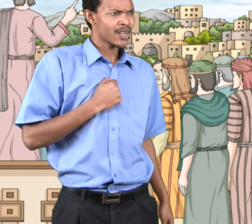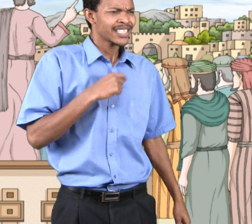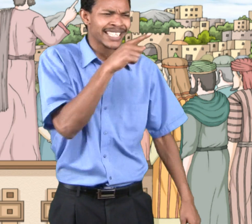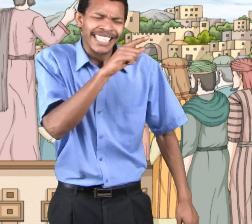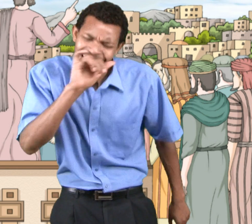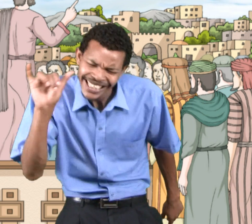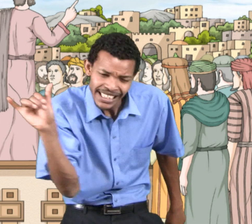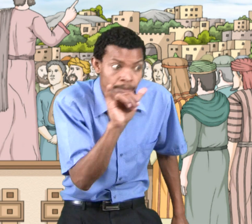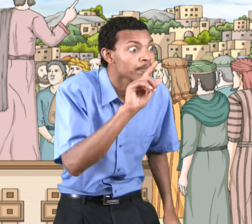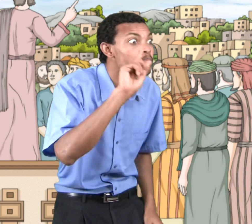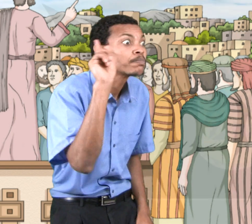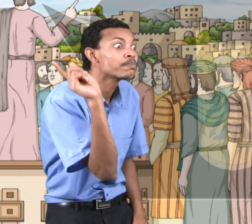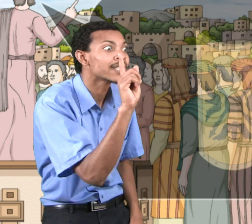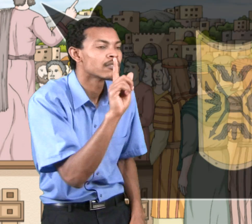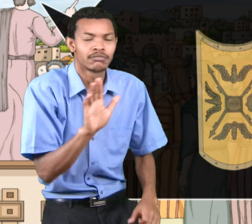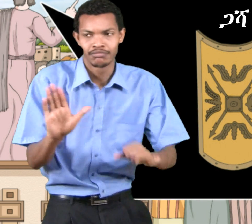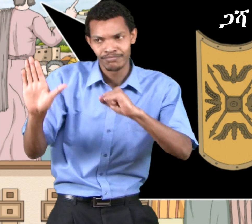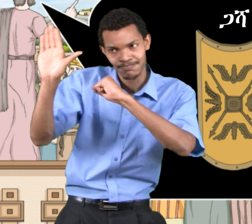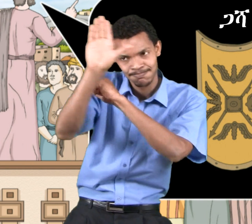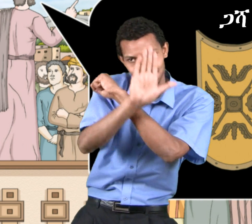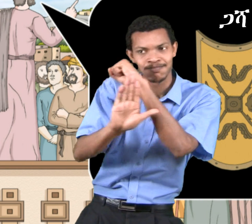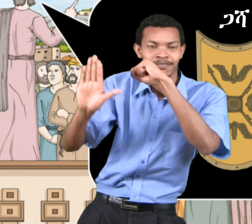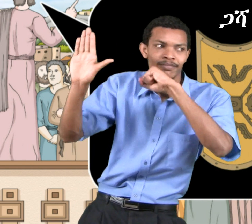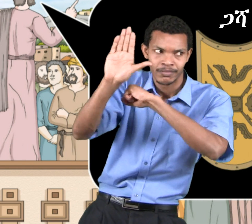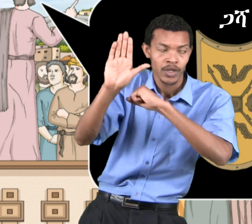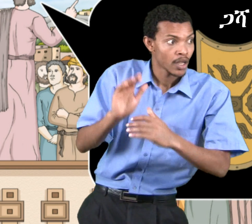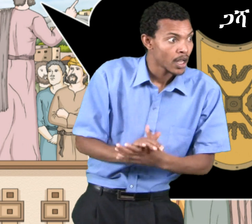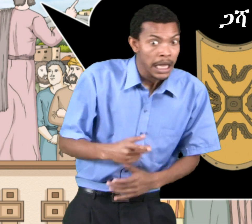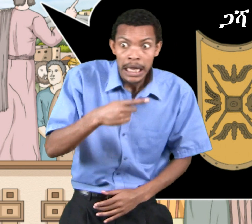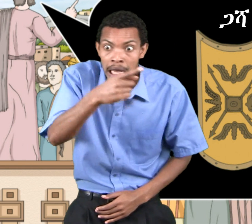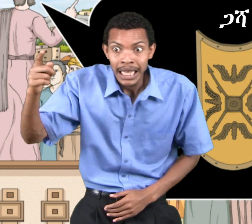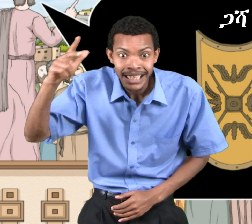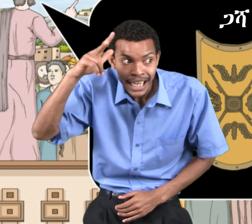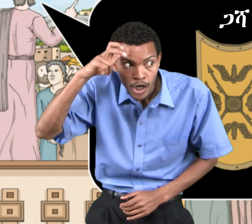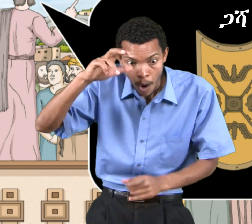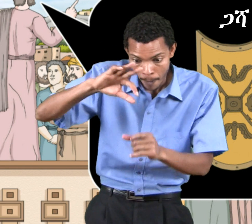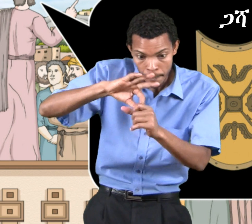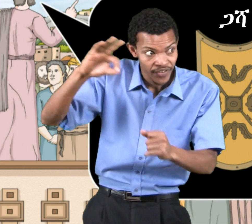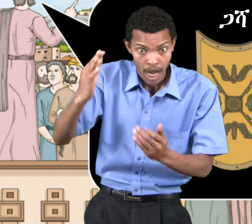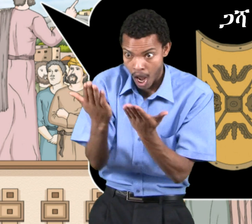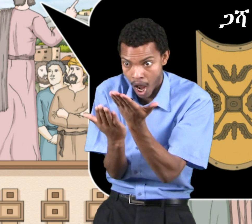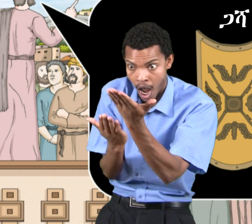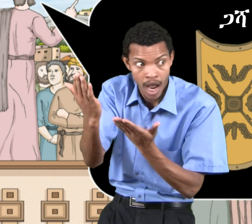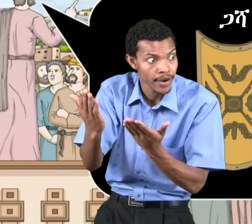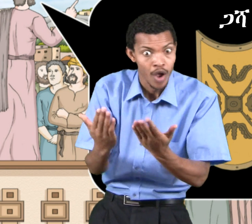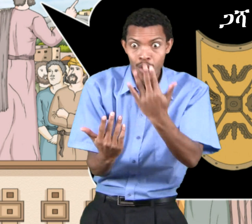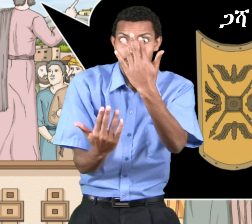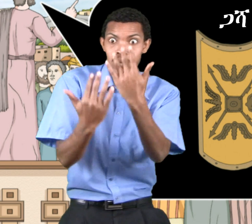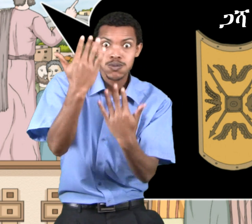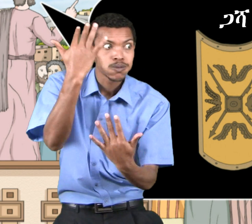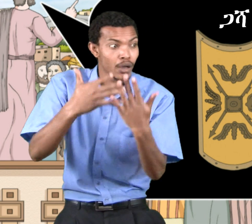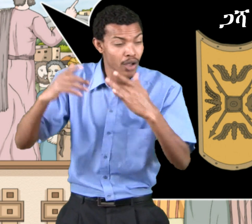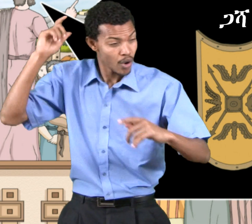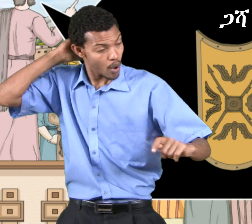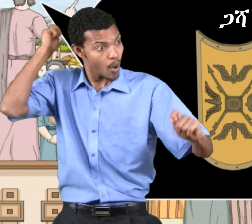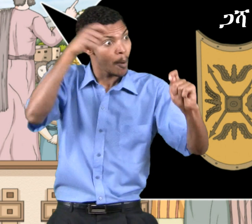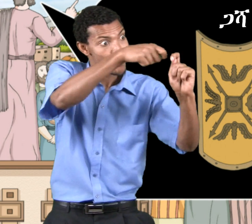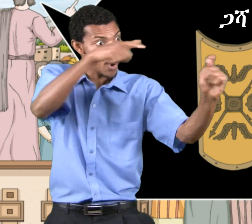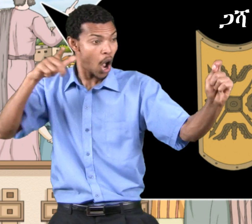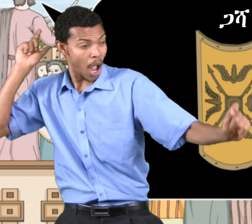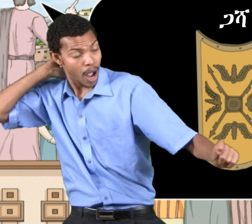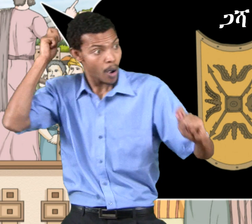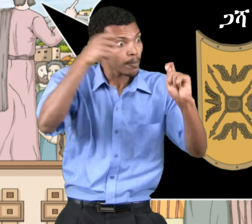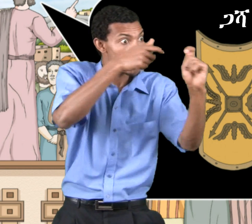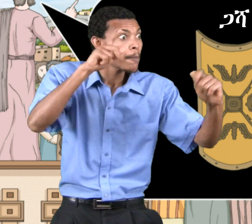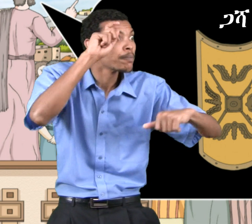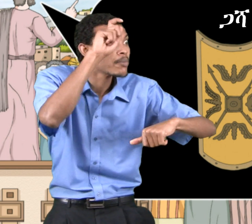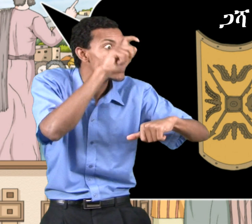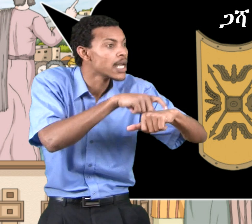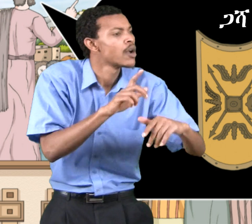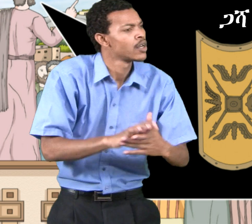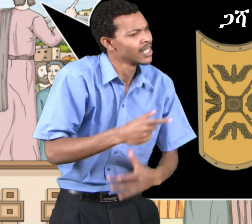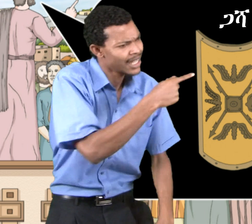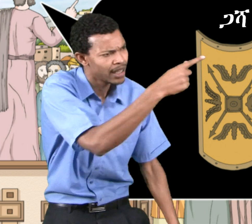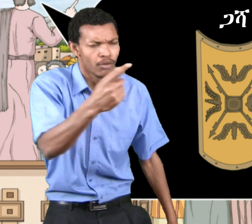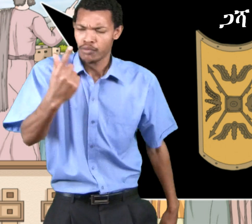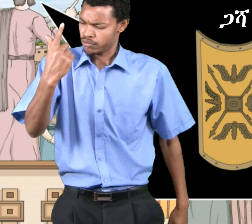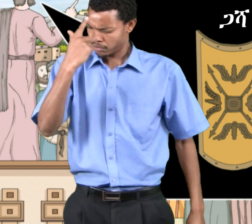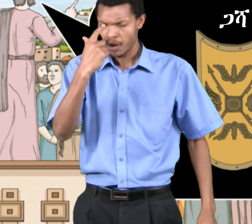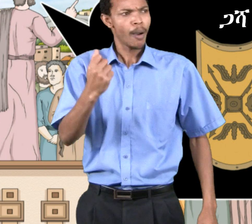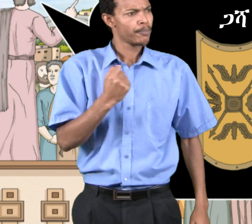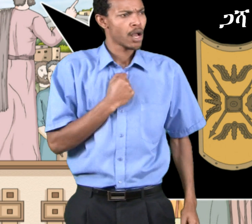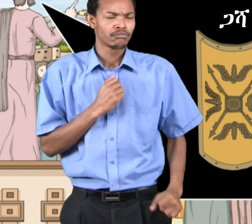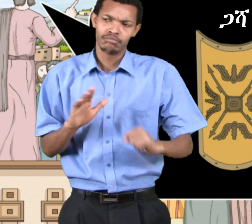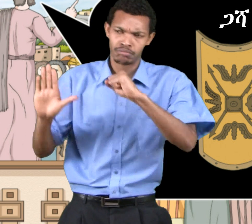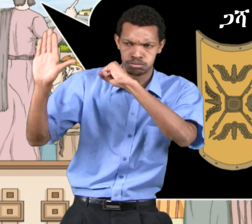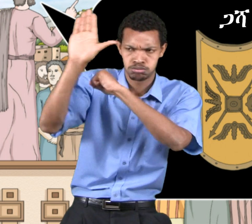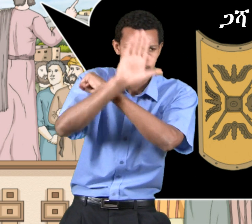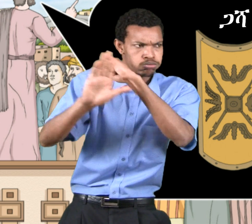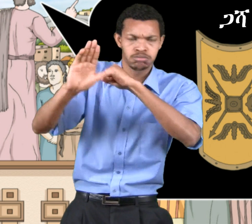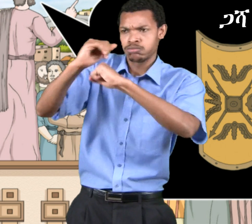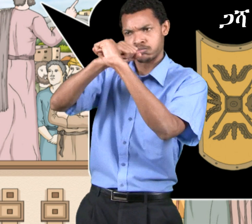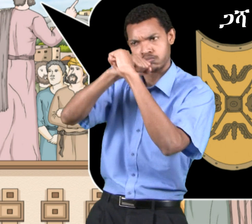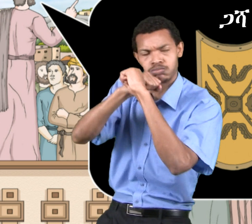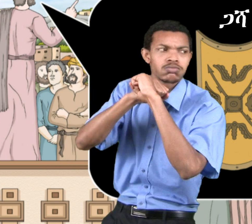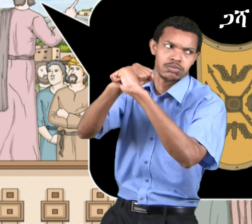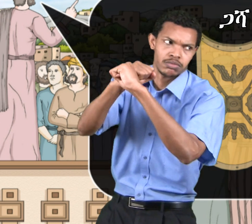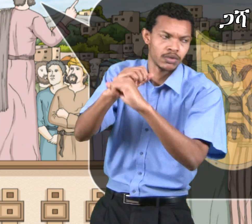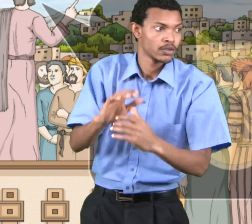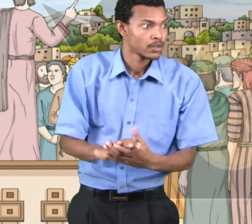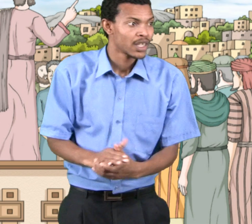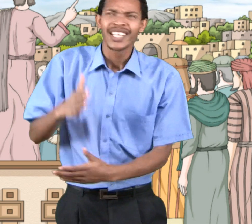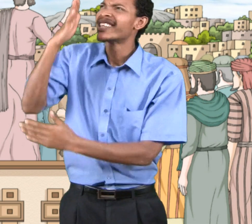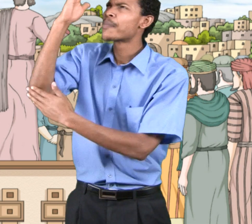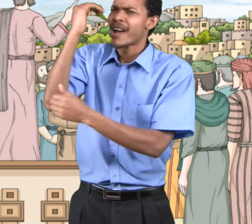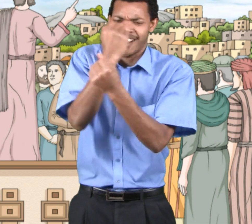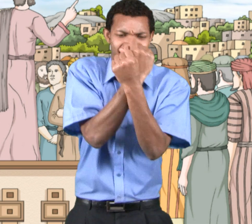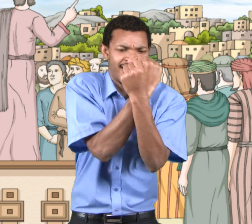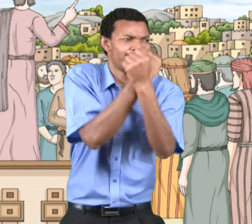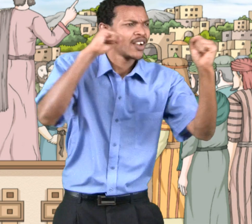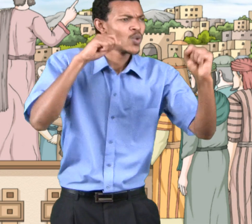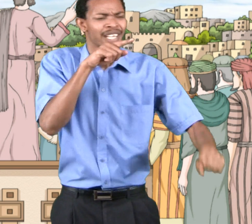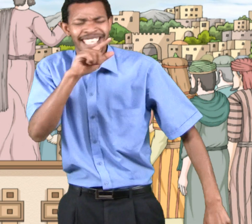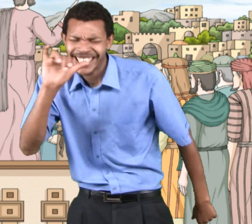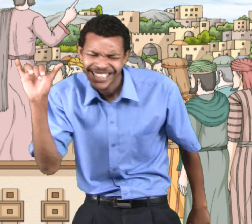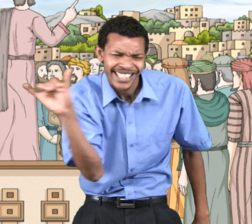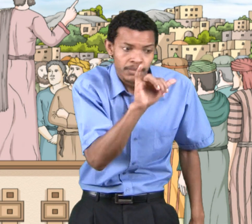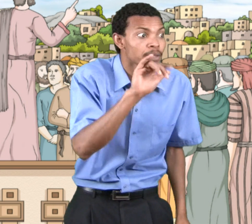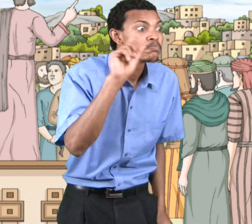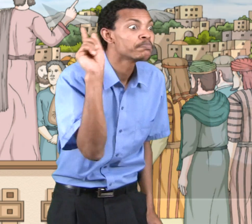In addition to all this, take up the shield of faith, with which you can extinguish all the flaming arrows of the evil one.